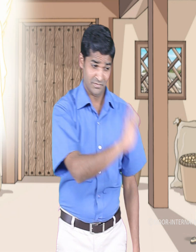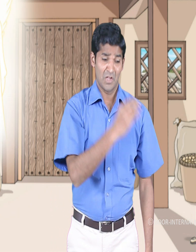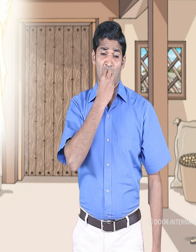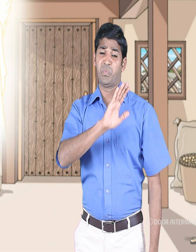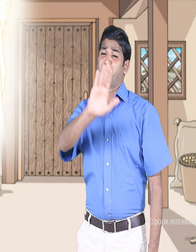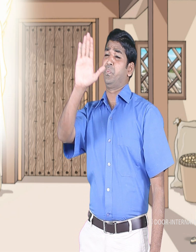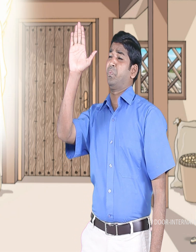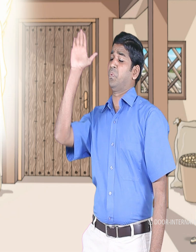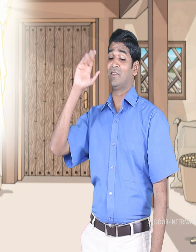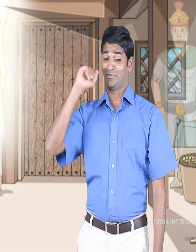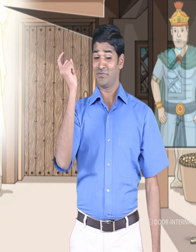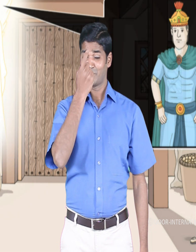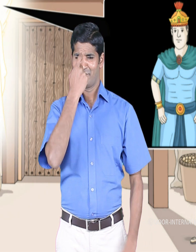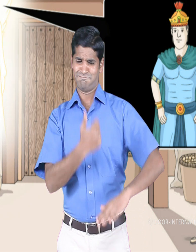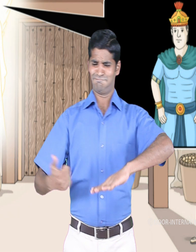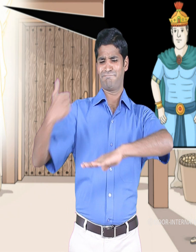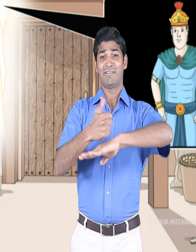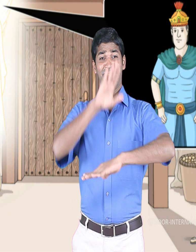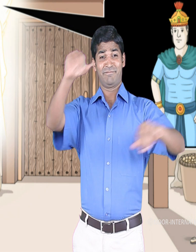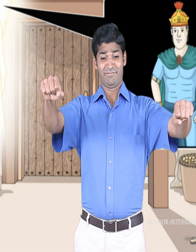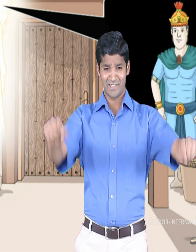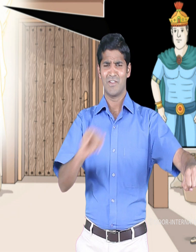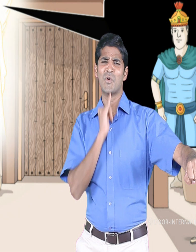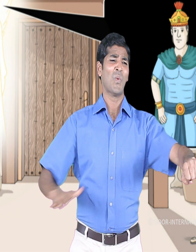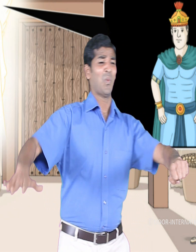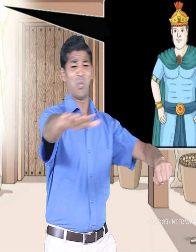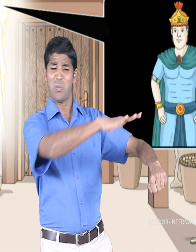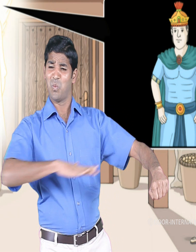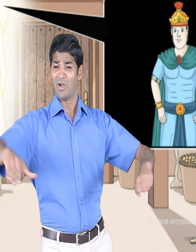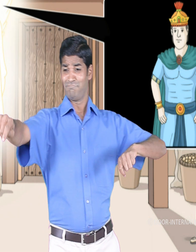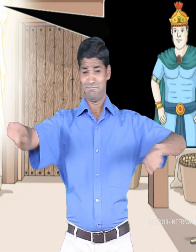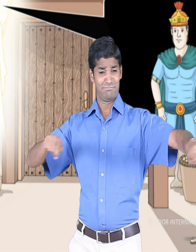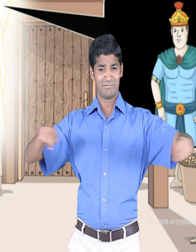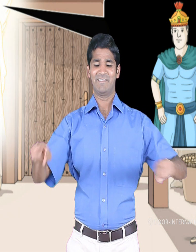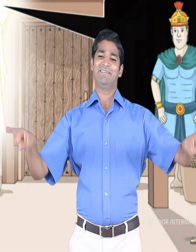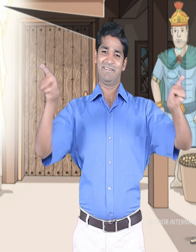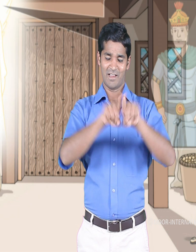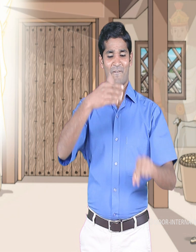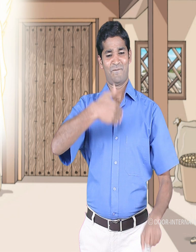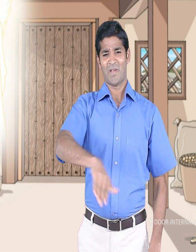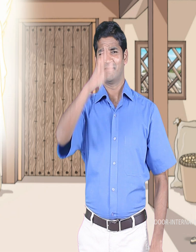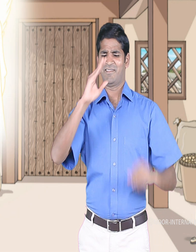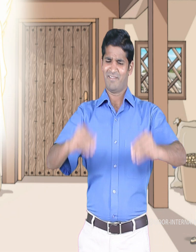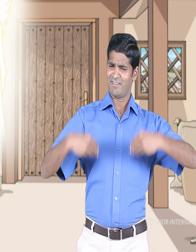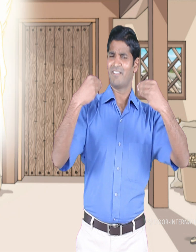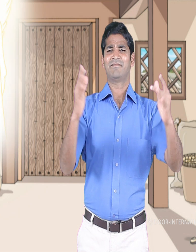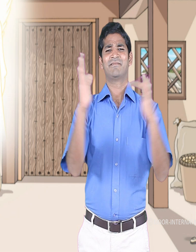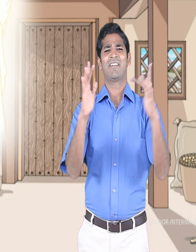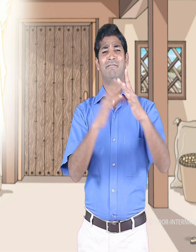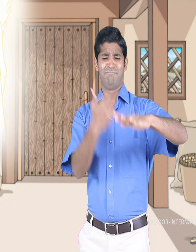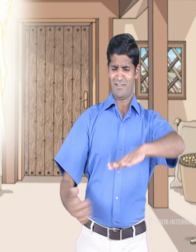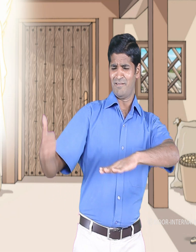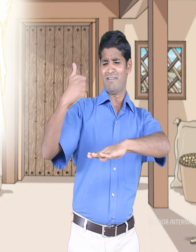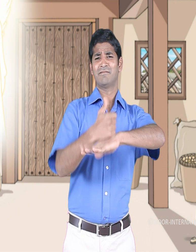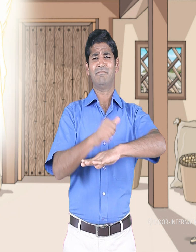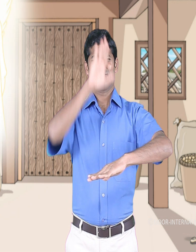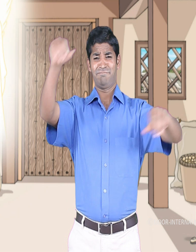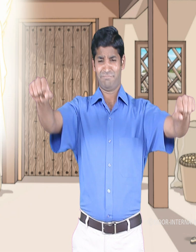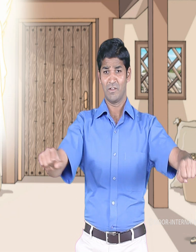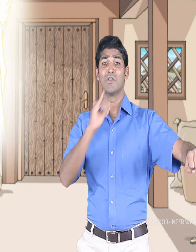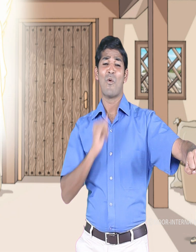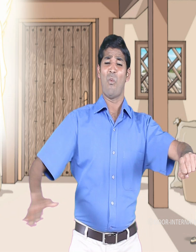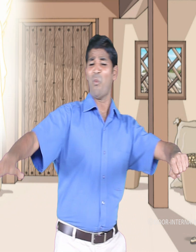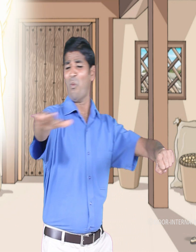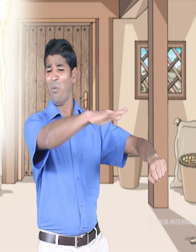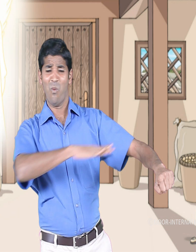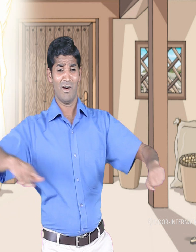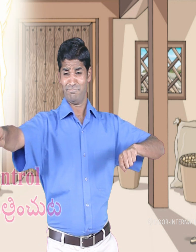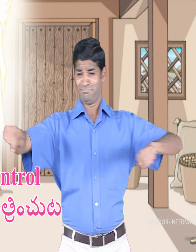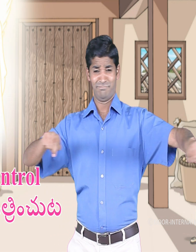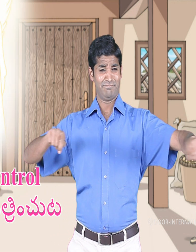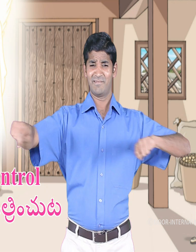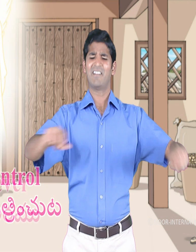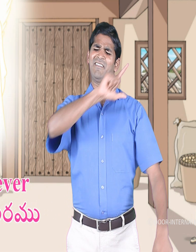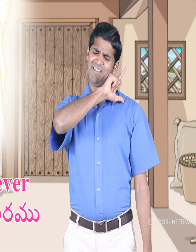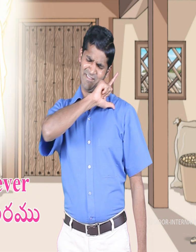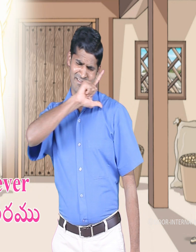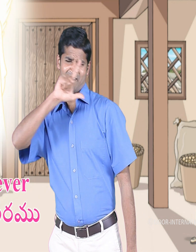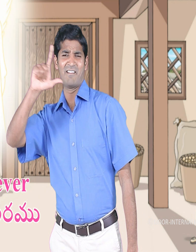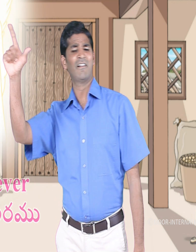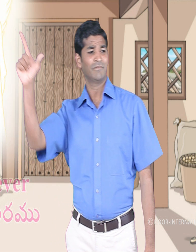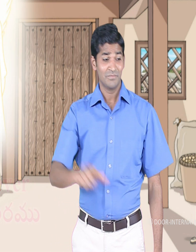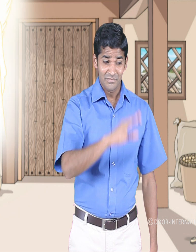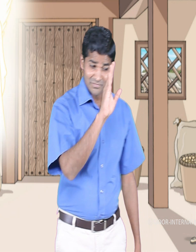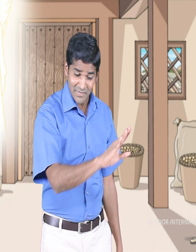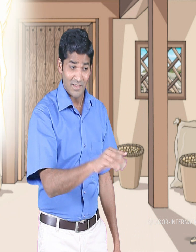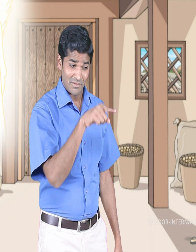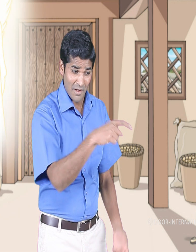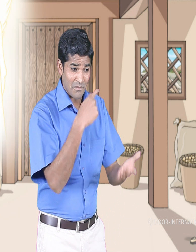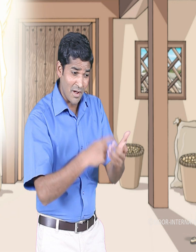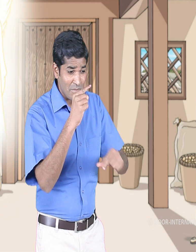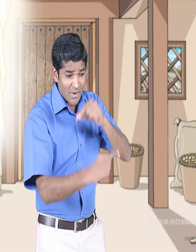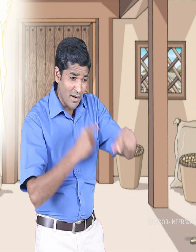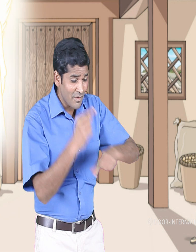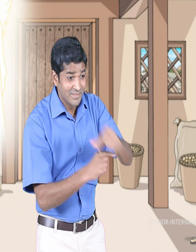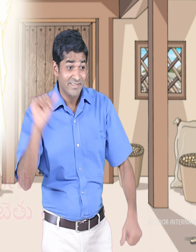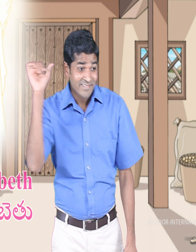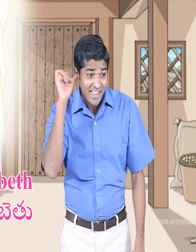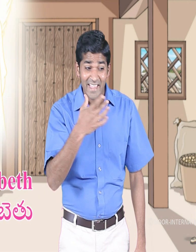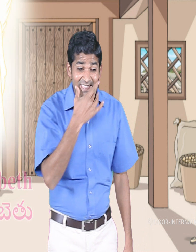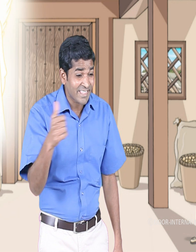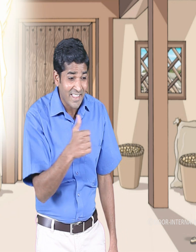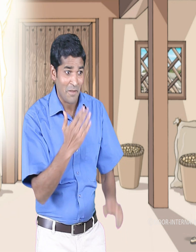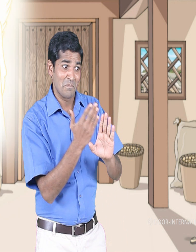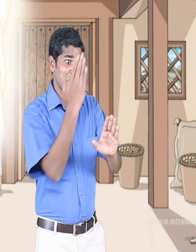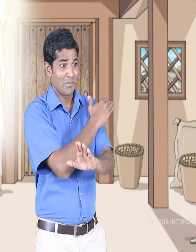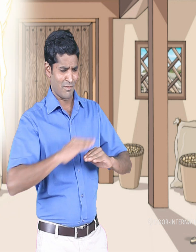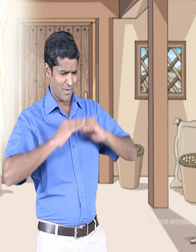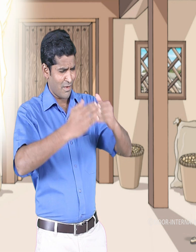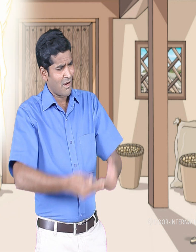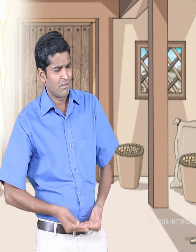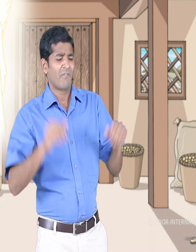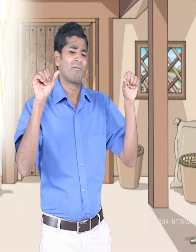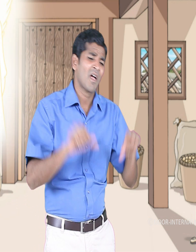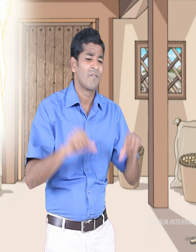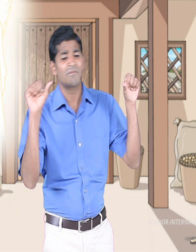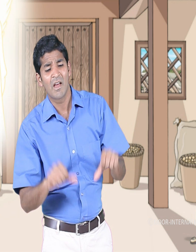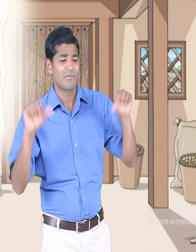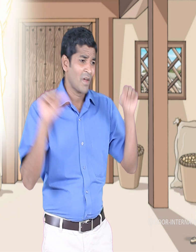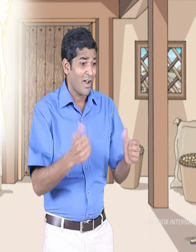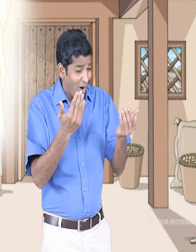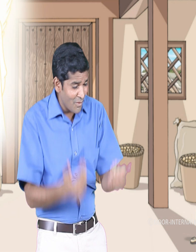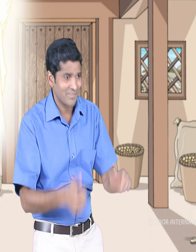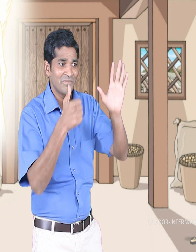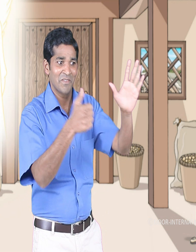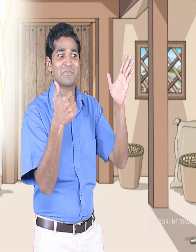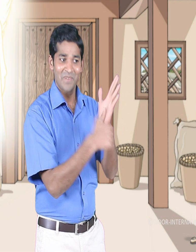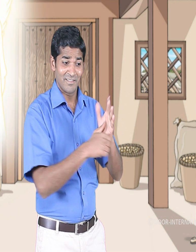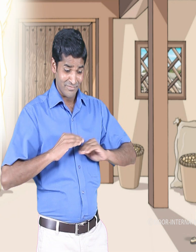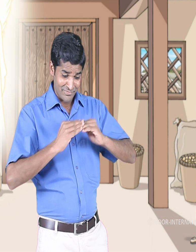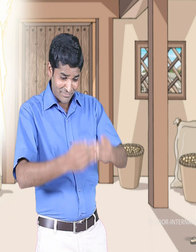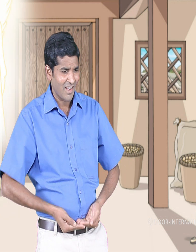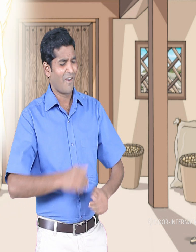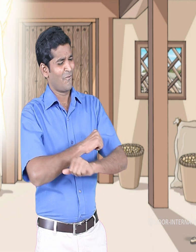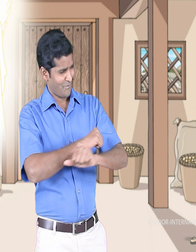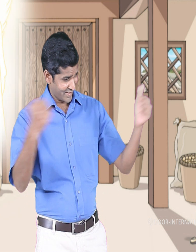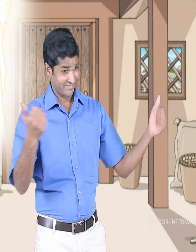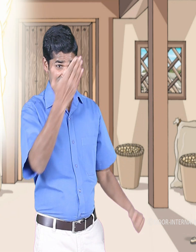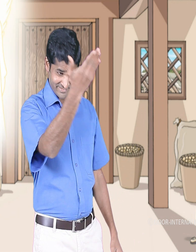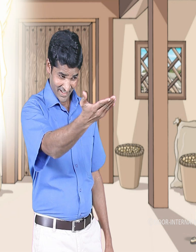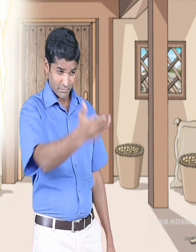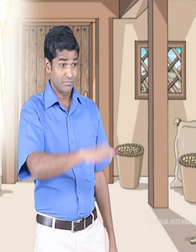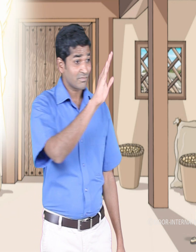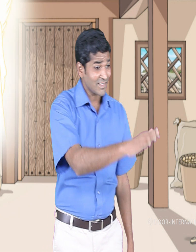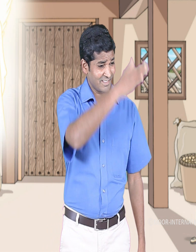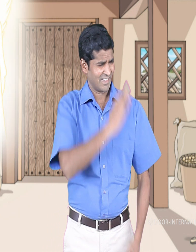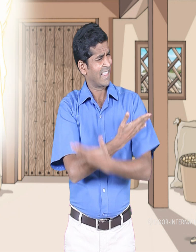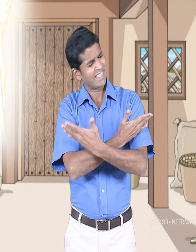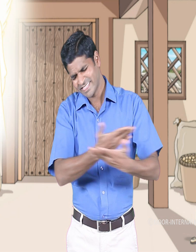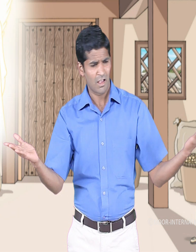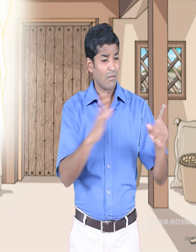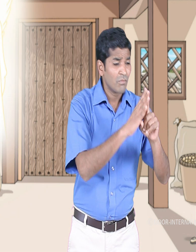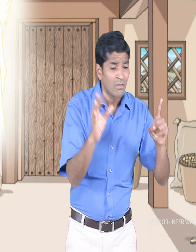The Lord God will give Him the throne of His father David, and He will reign over the house of Jacob forever. His kingdom will never end!” “How can this be,” Mary asked the angel, “since I am a virgin?” The angel replied, “The Holy Spirit will come upon you, and the power of the Most High will overshadow you. So the Holy One to be born will be called the Son of God.